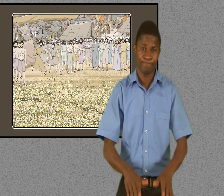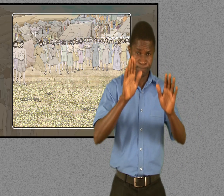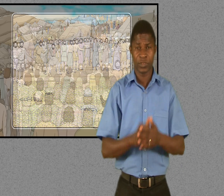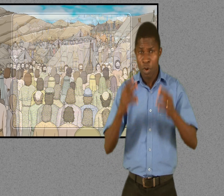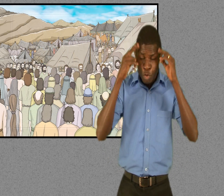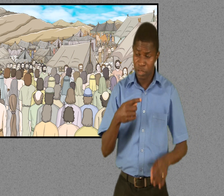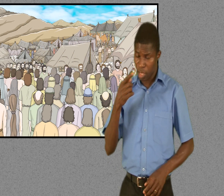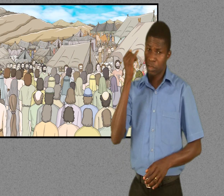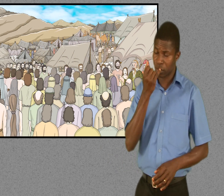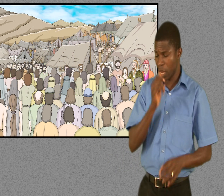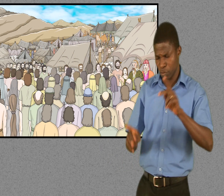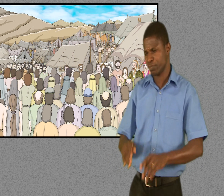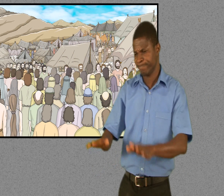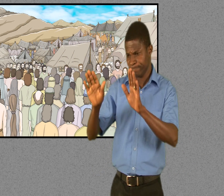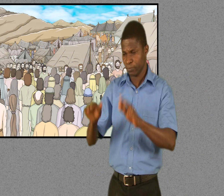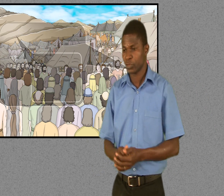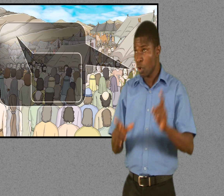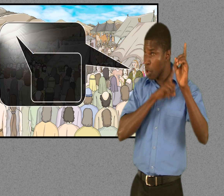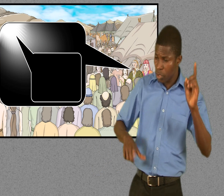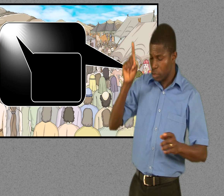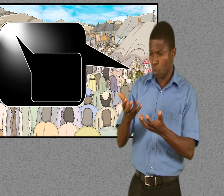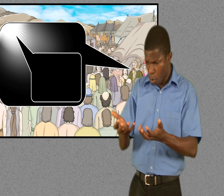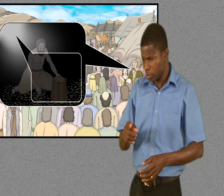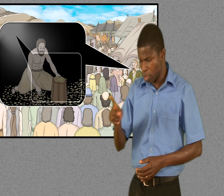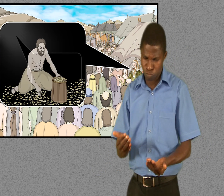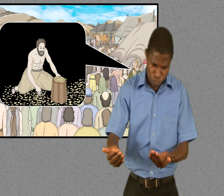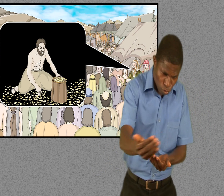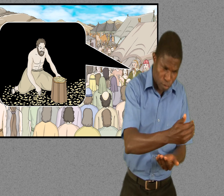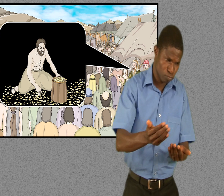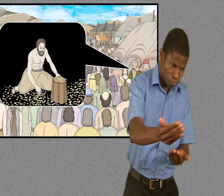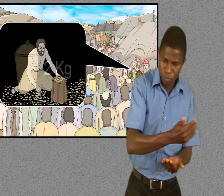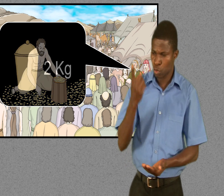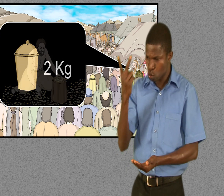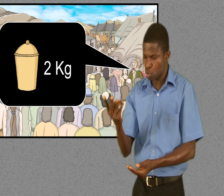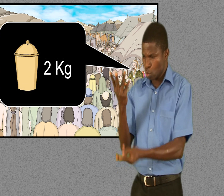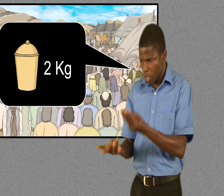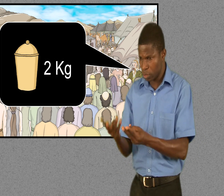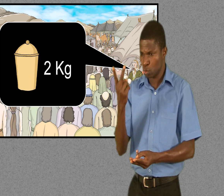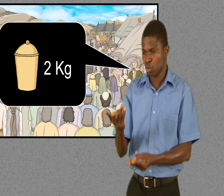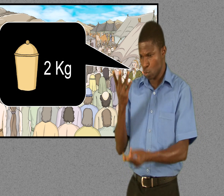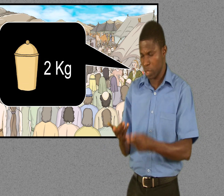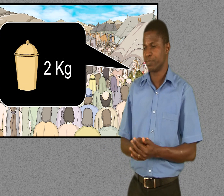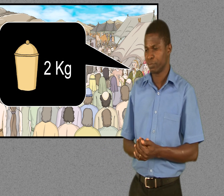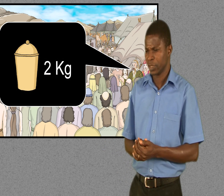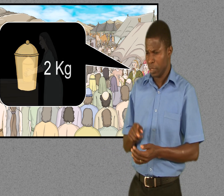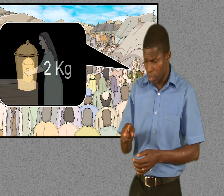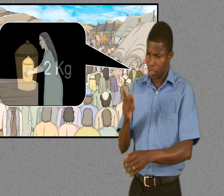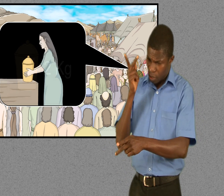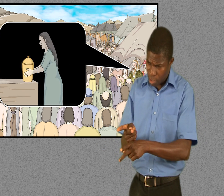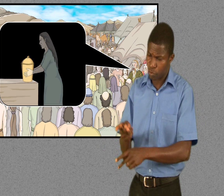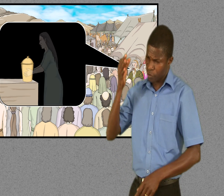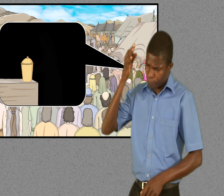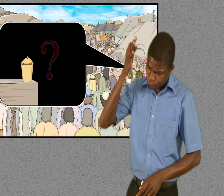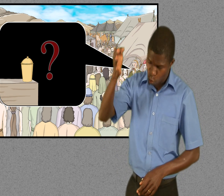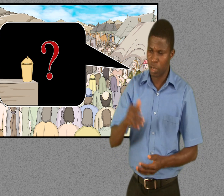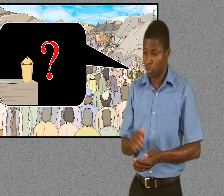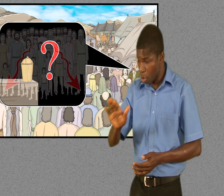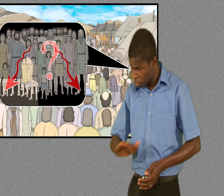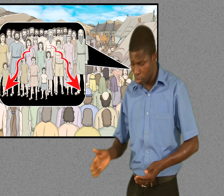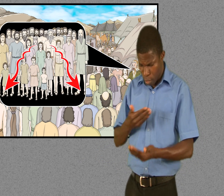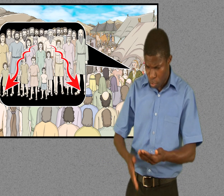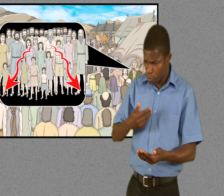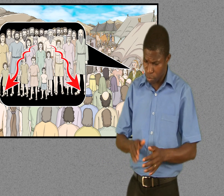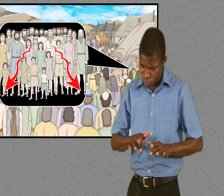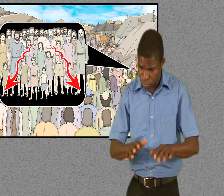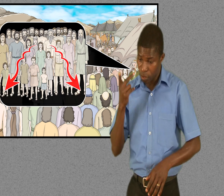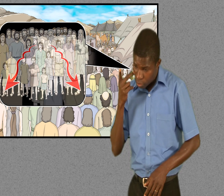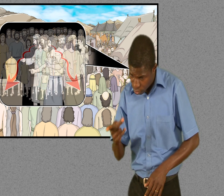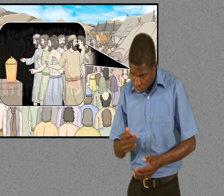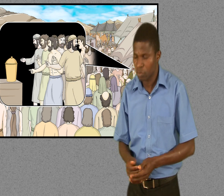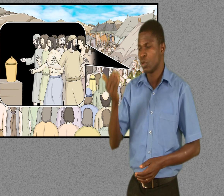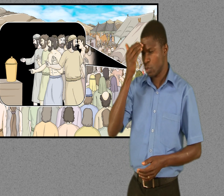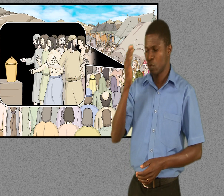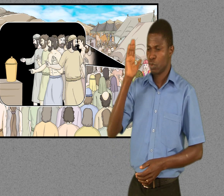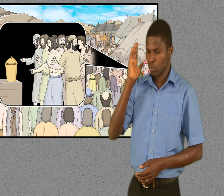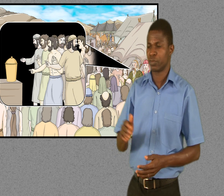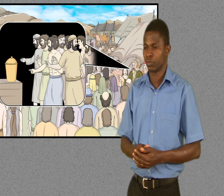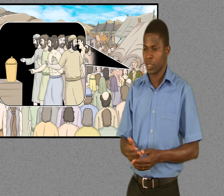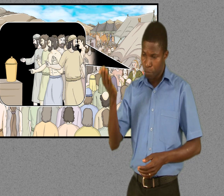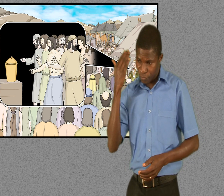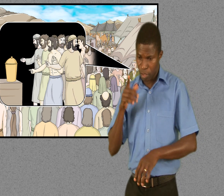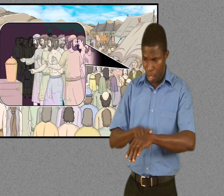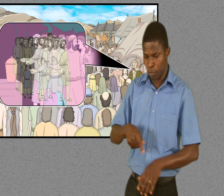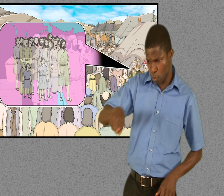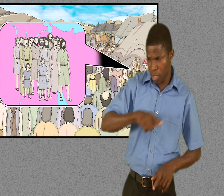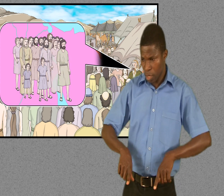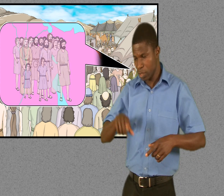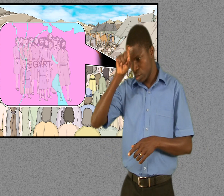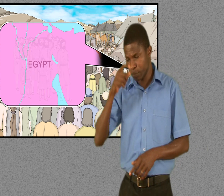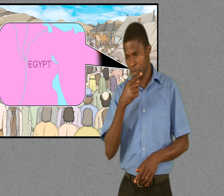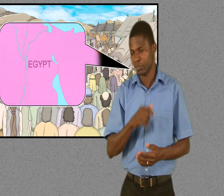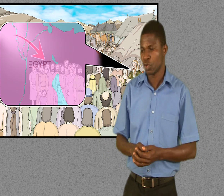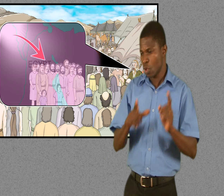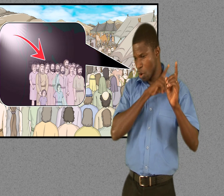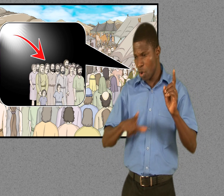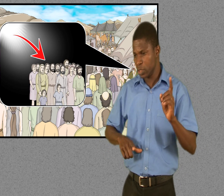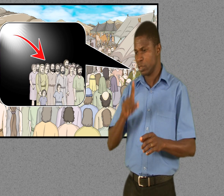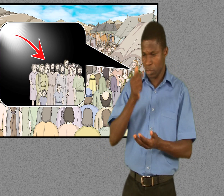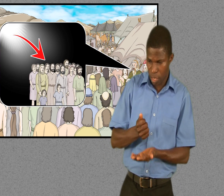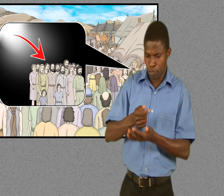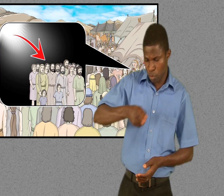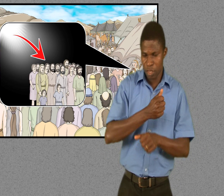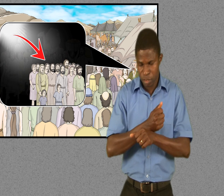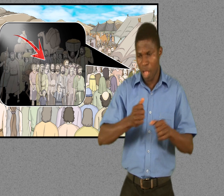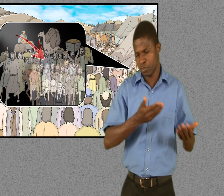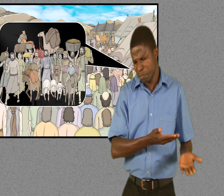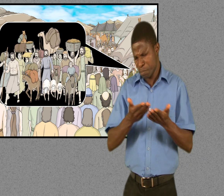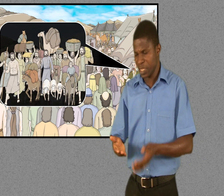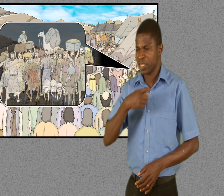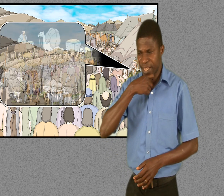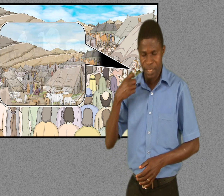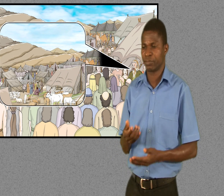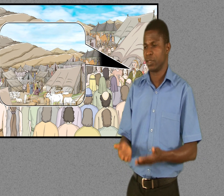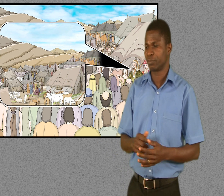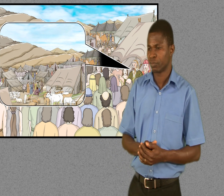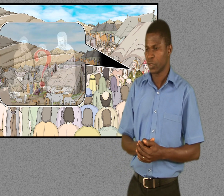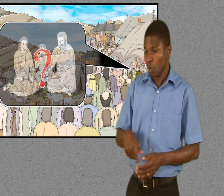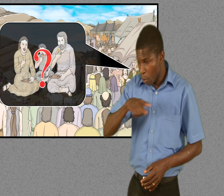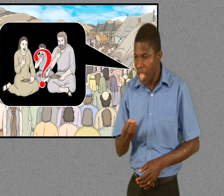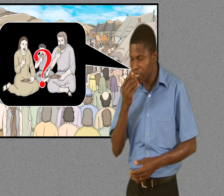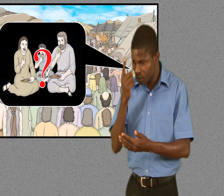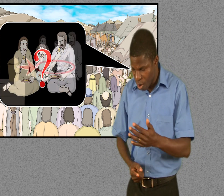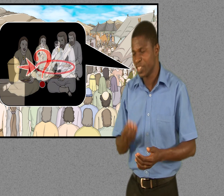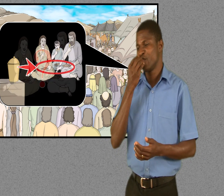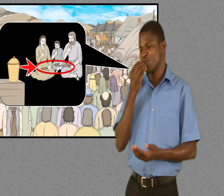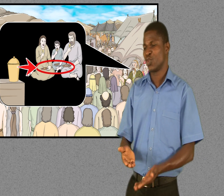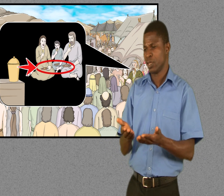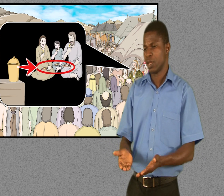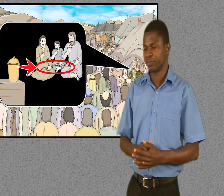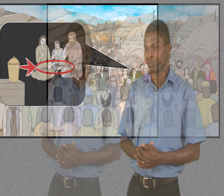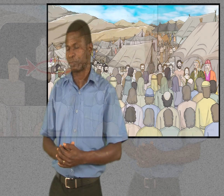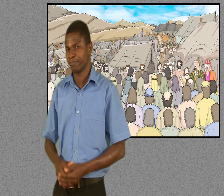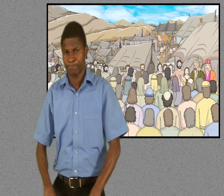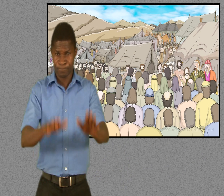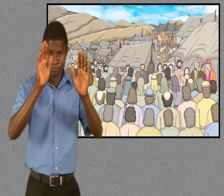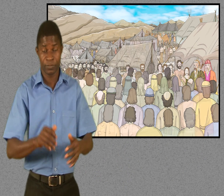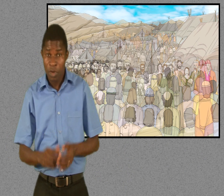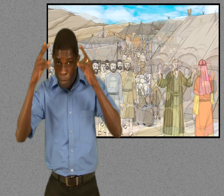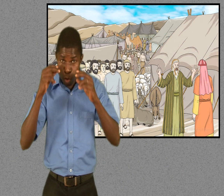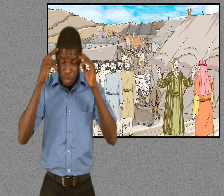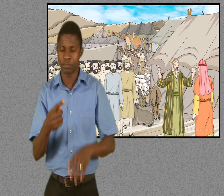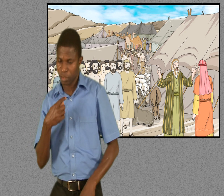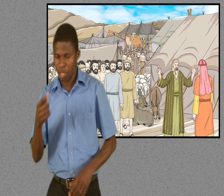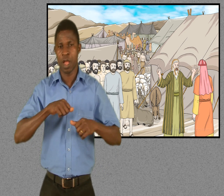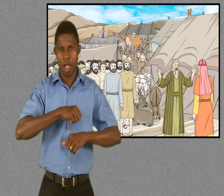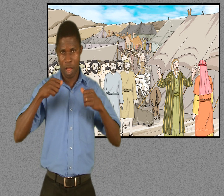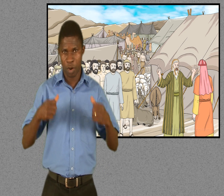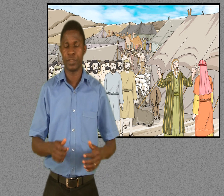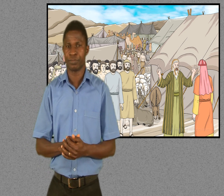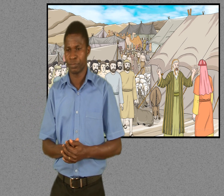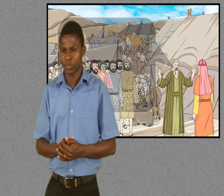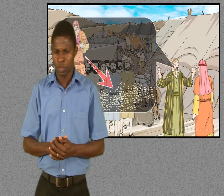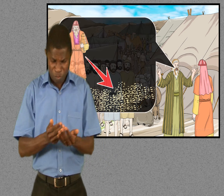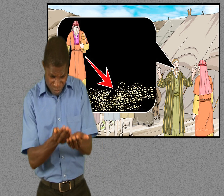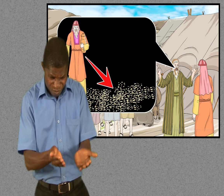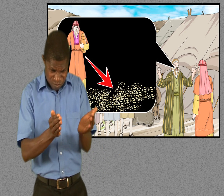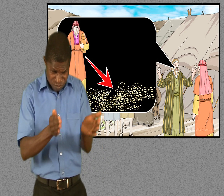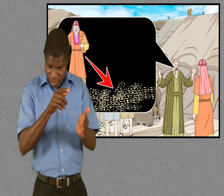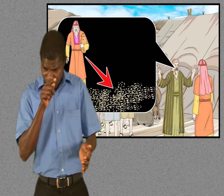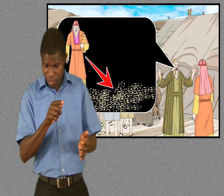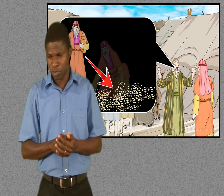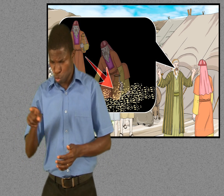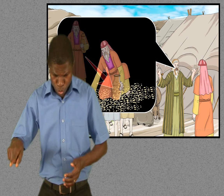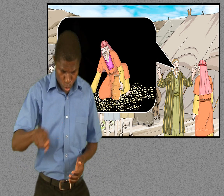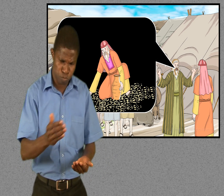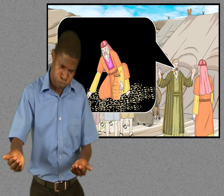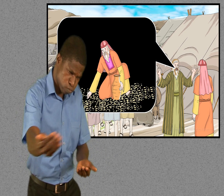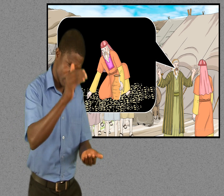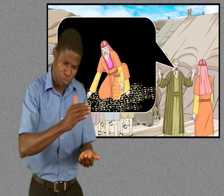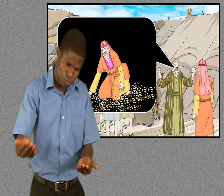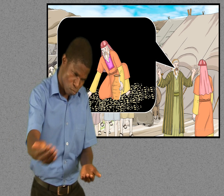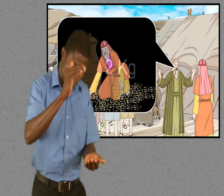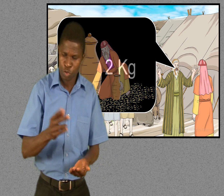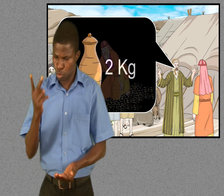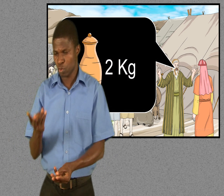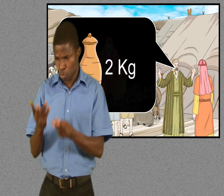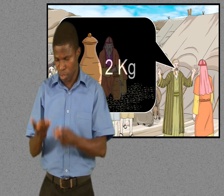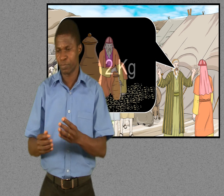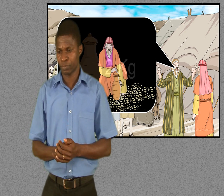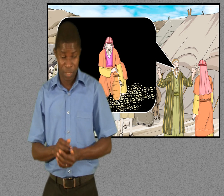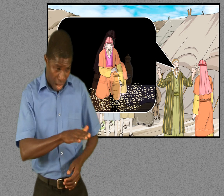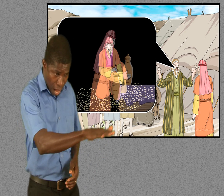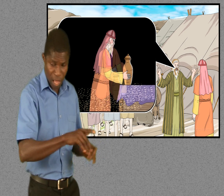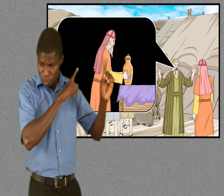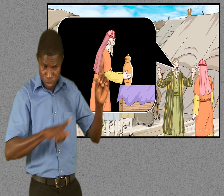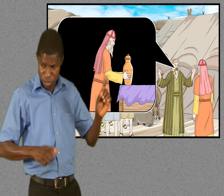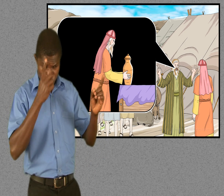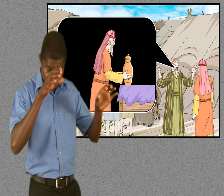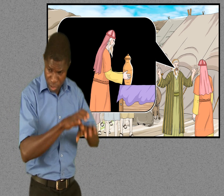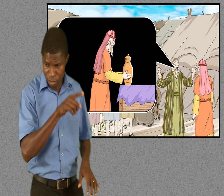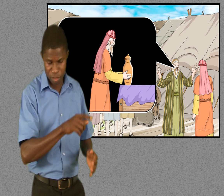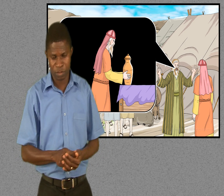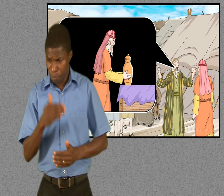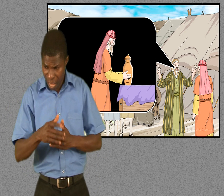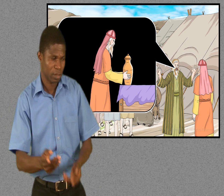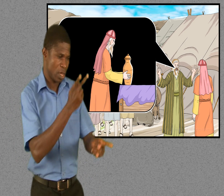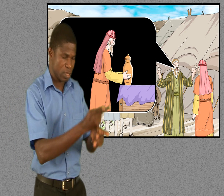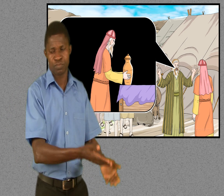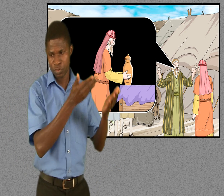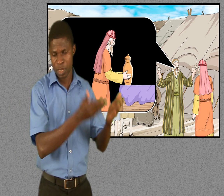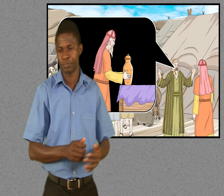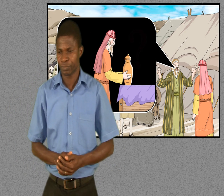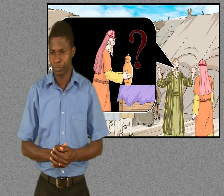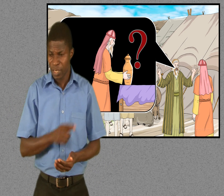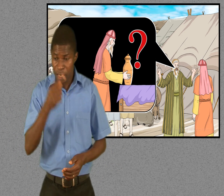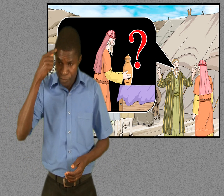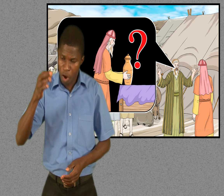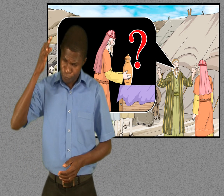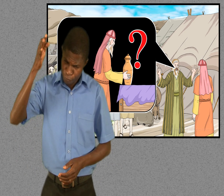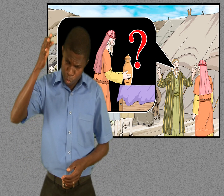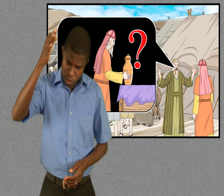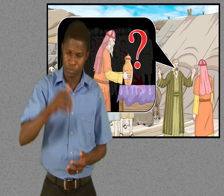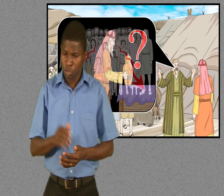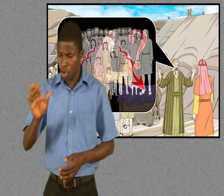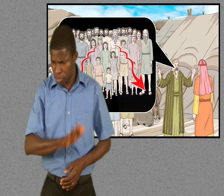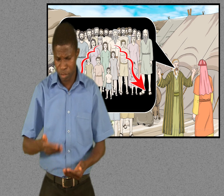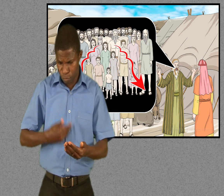Moses said, “This is what the LORD has commanded: ‘Keep an omer of manna for the generations to come, so that they may see the bread I fed you in the wilderness when I brought you out of the land of Egypt.’” So Moses told Aaron, “Take a jar and fill it with an omer of manna.